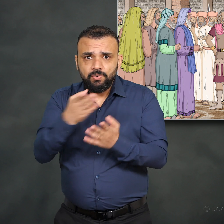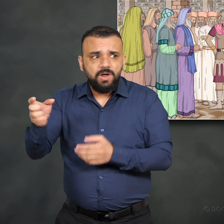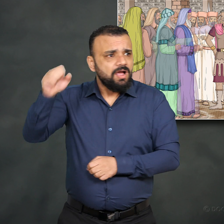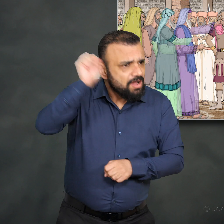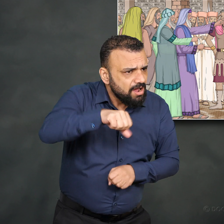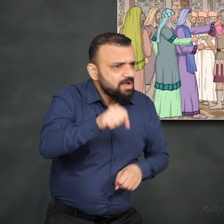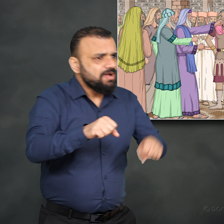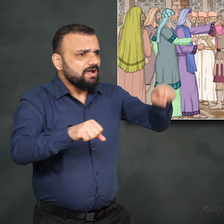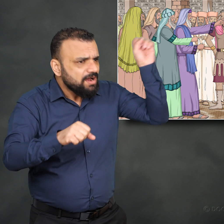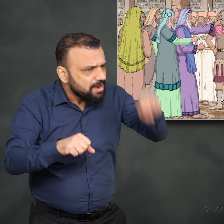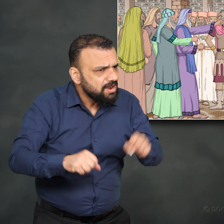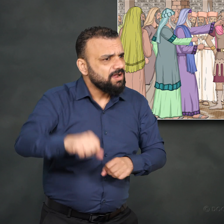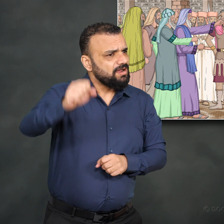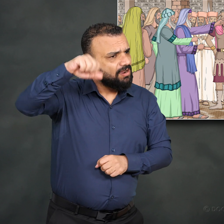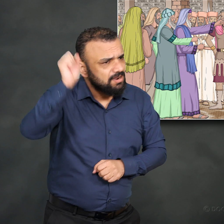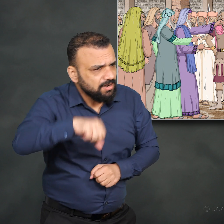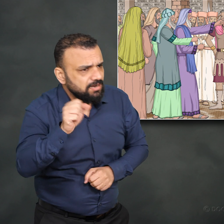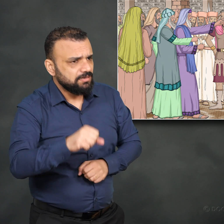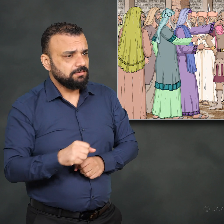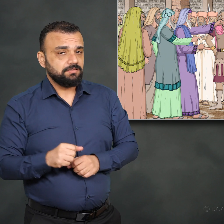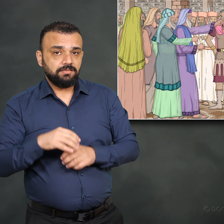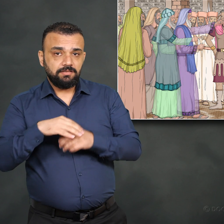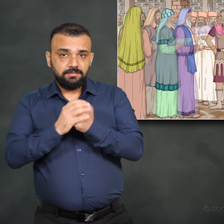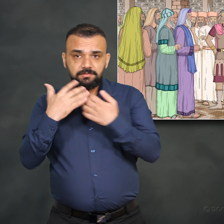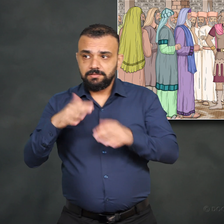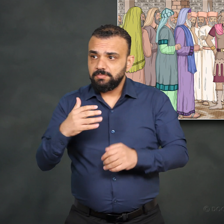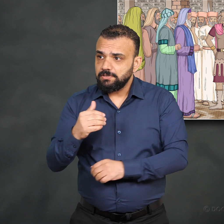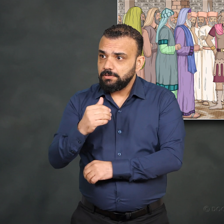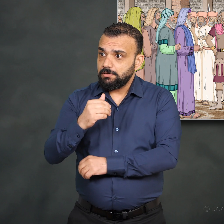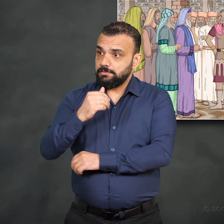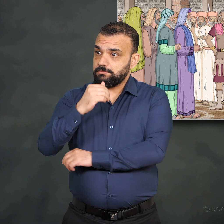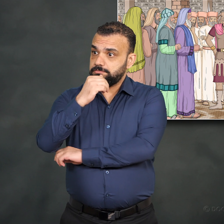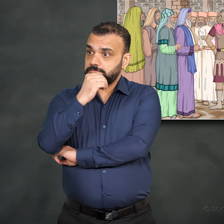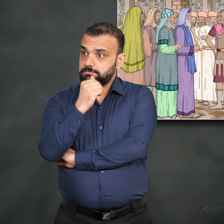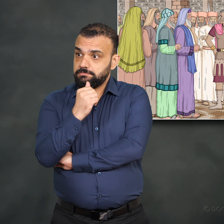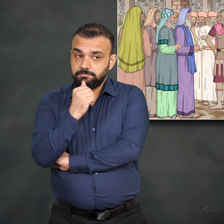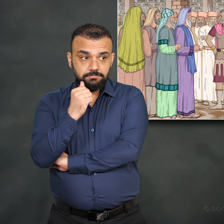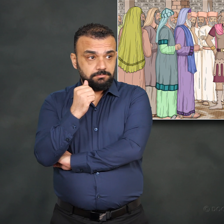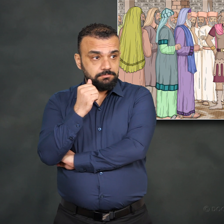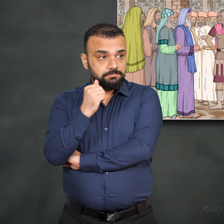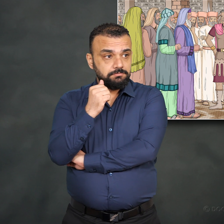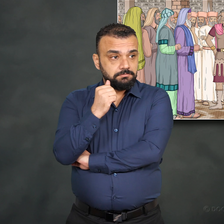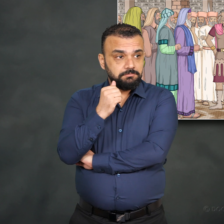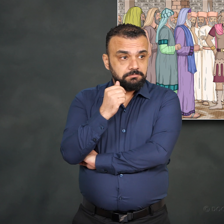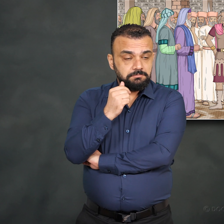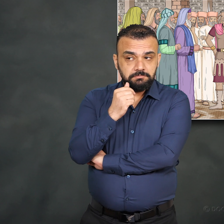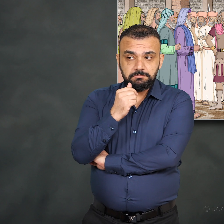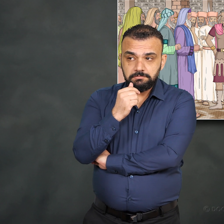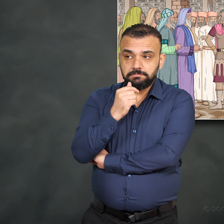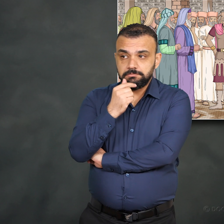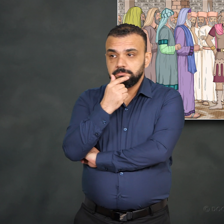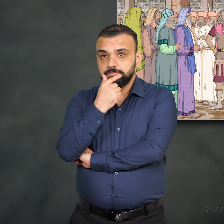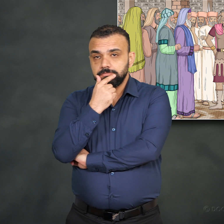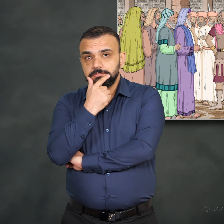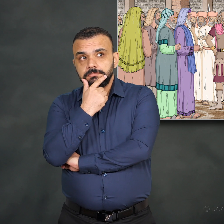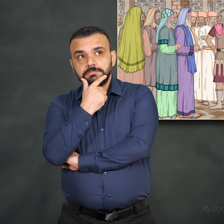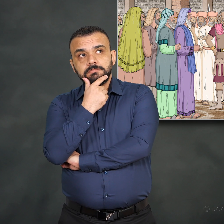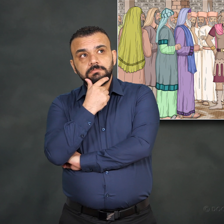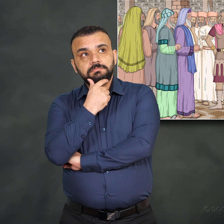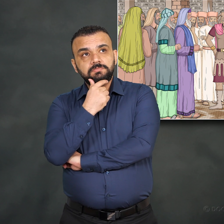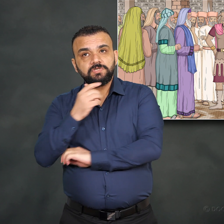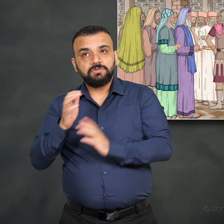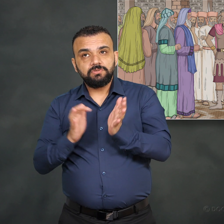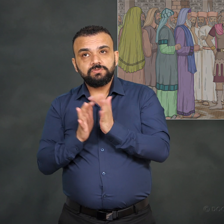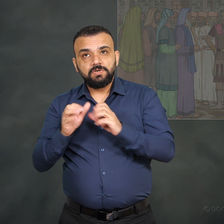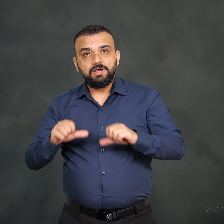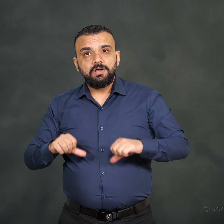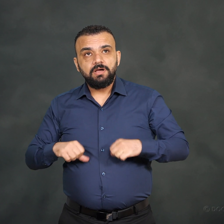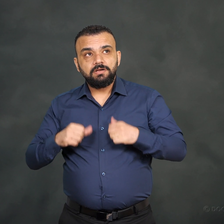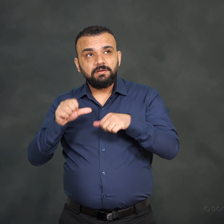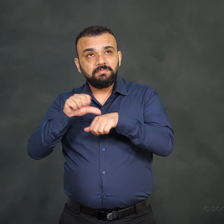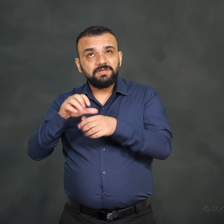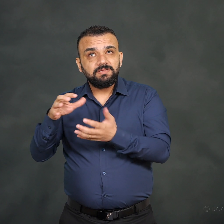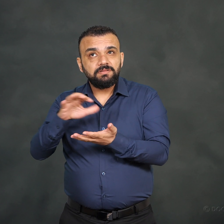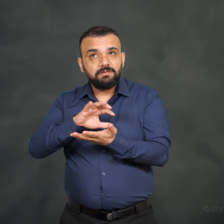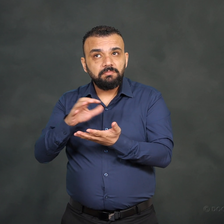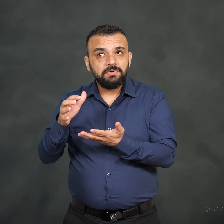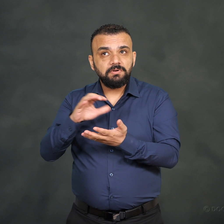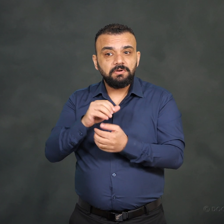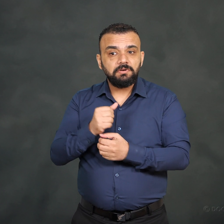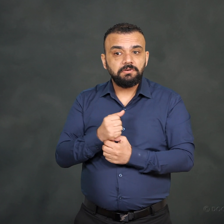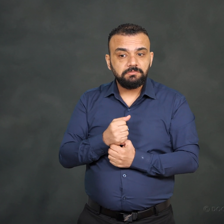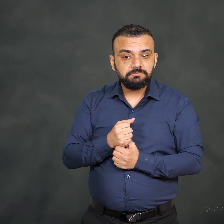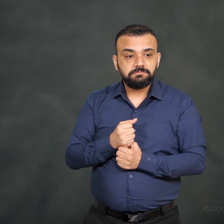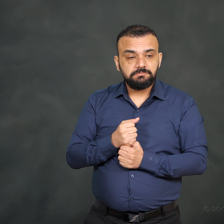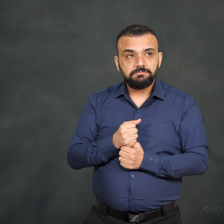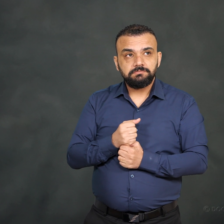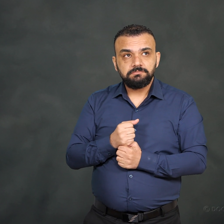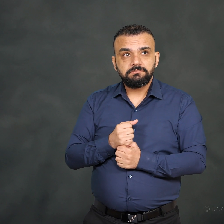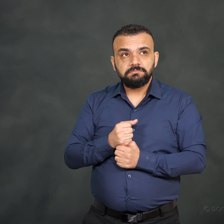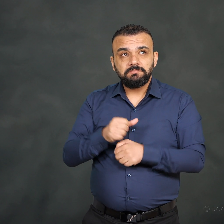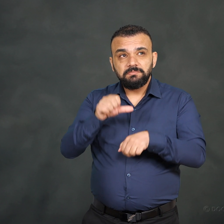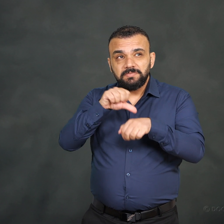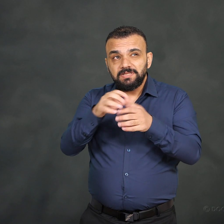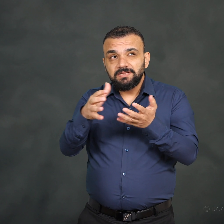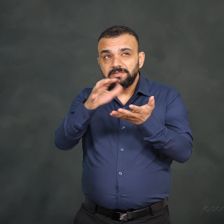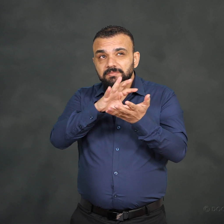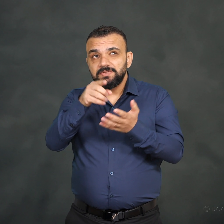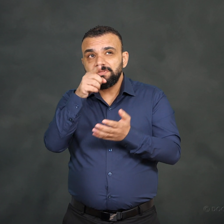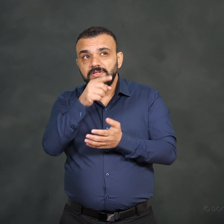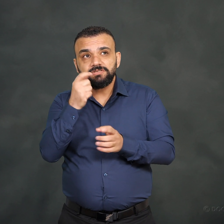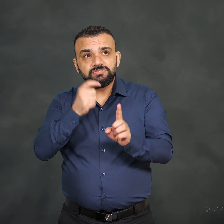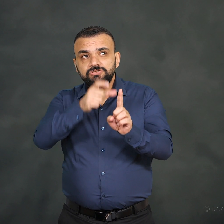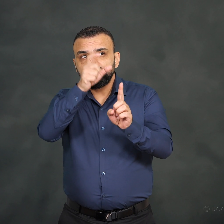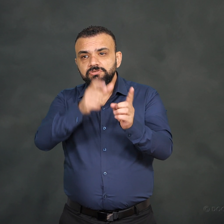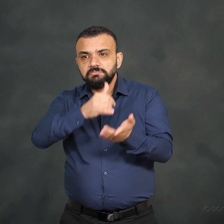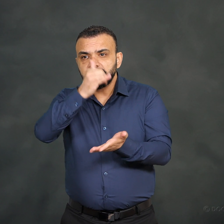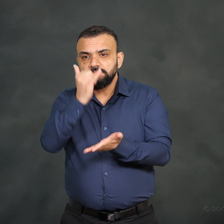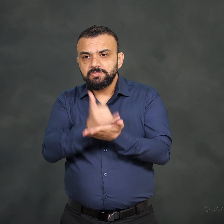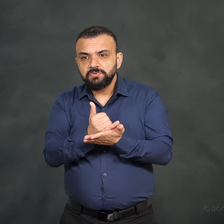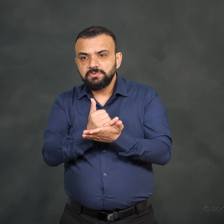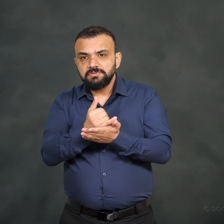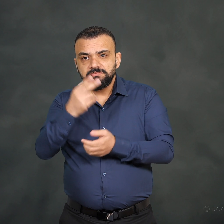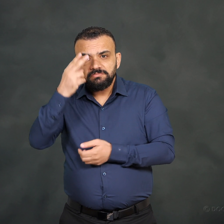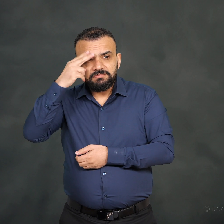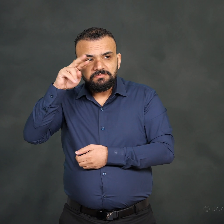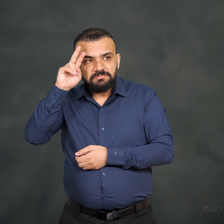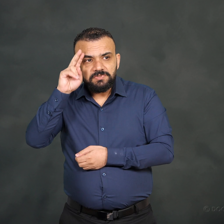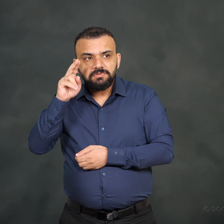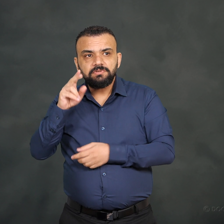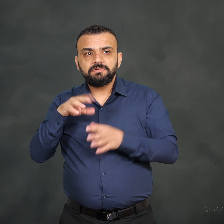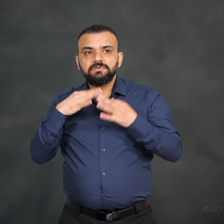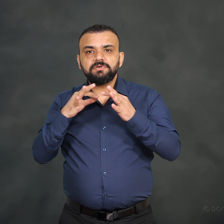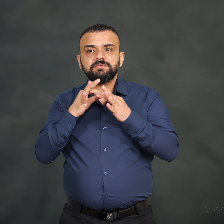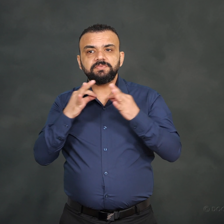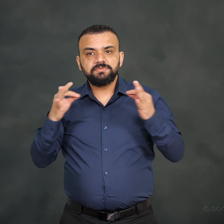When Pilate heard this, he asked if the man was a Galilean.